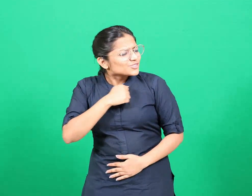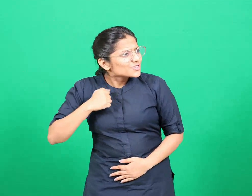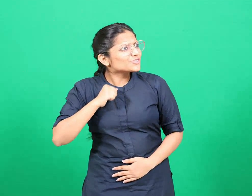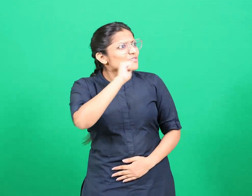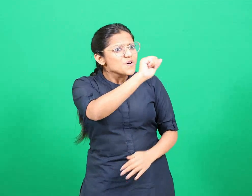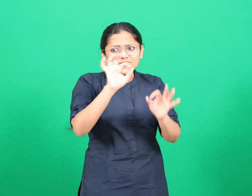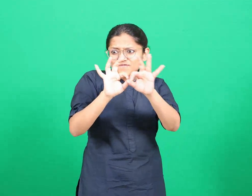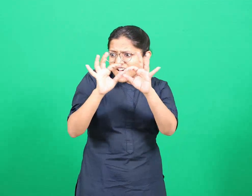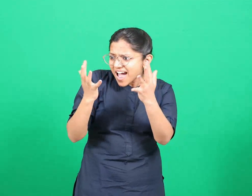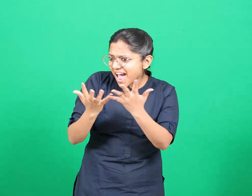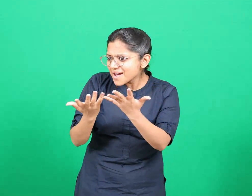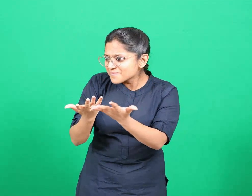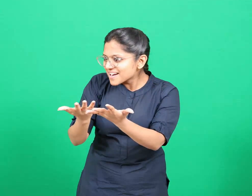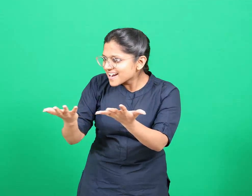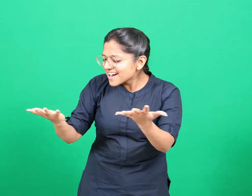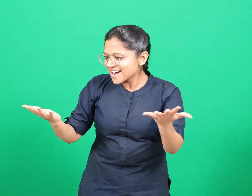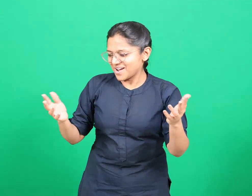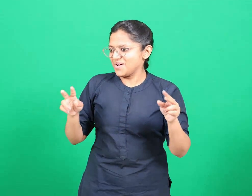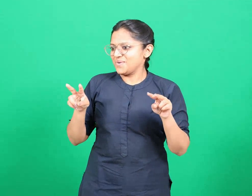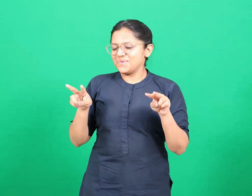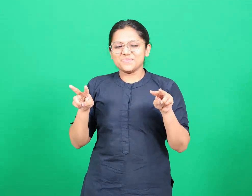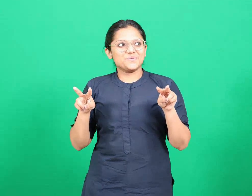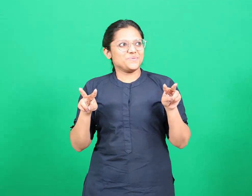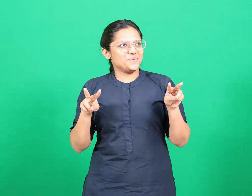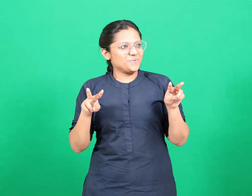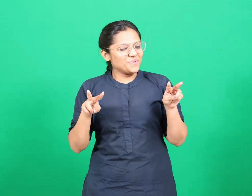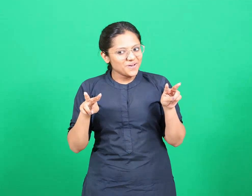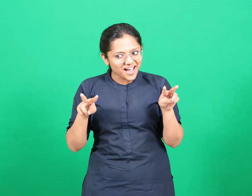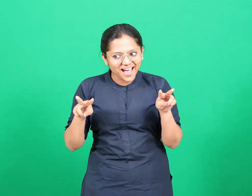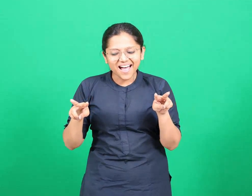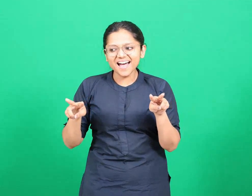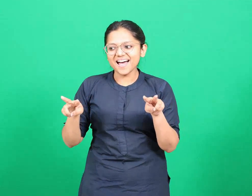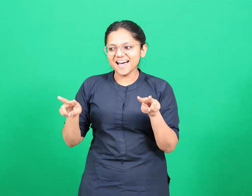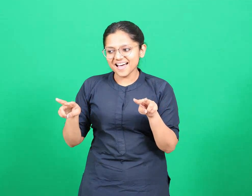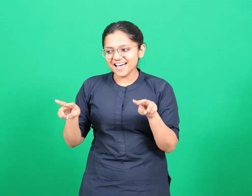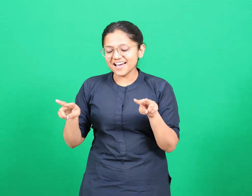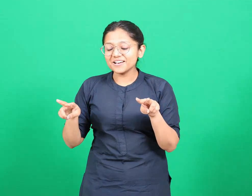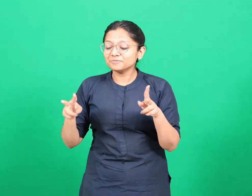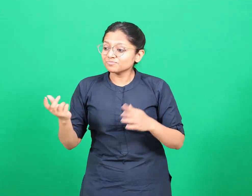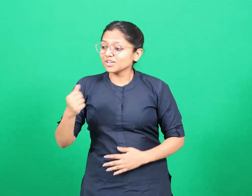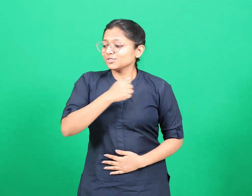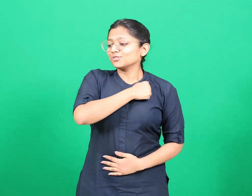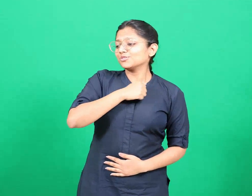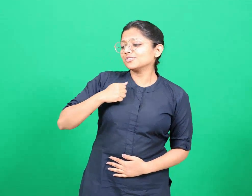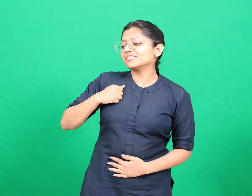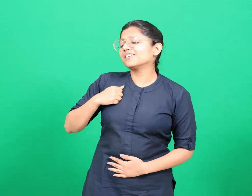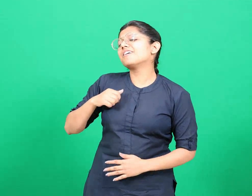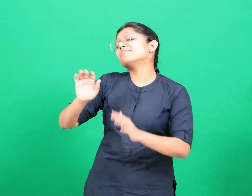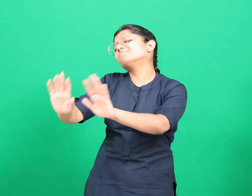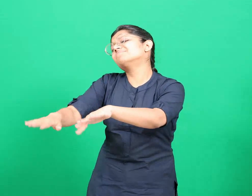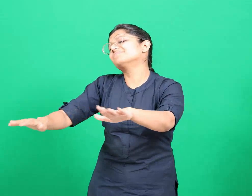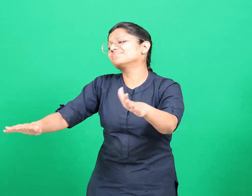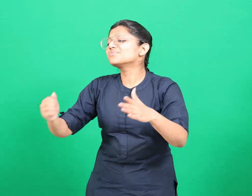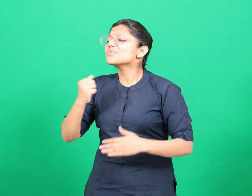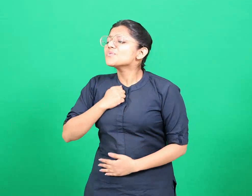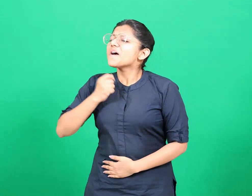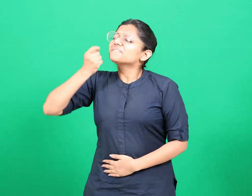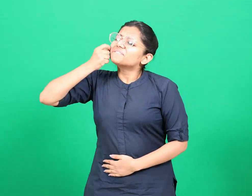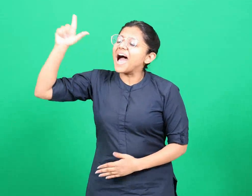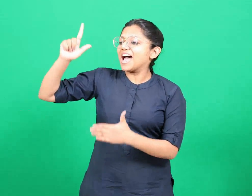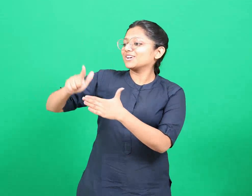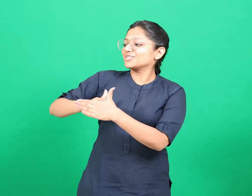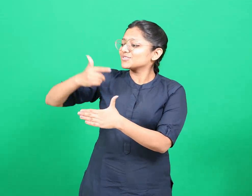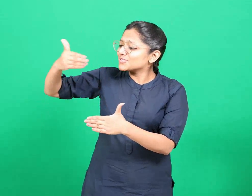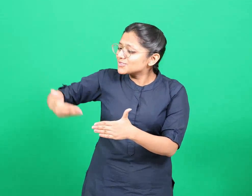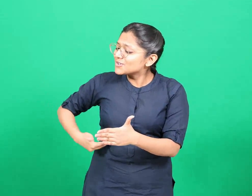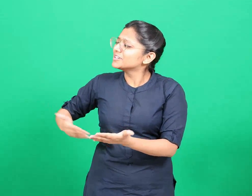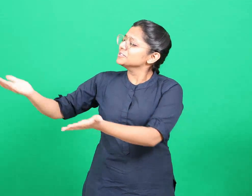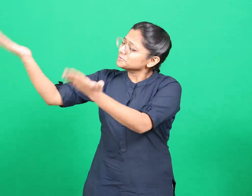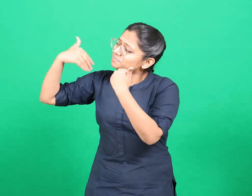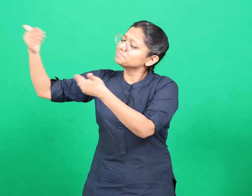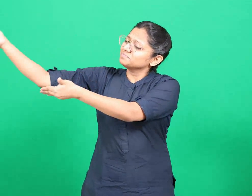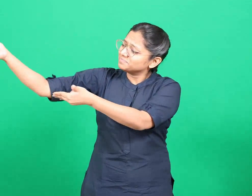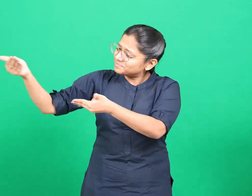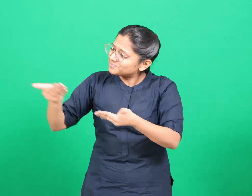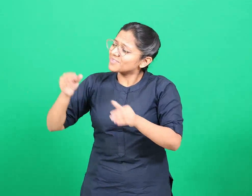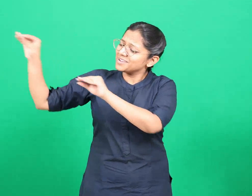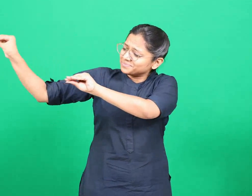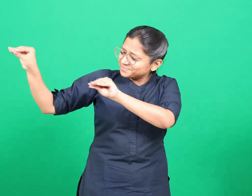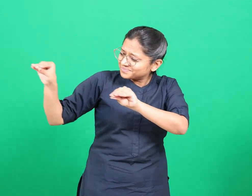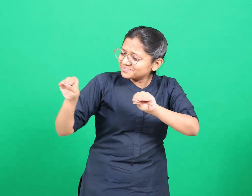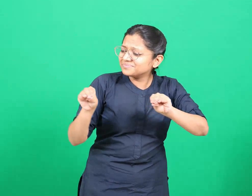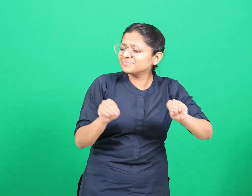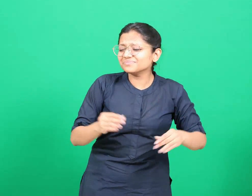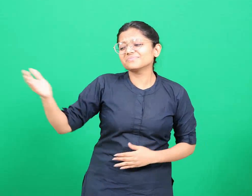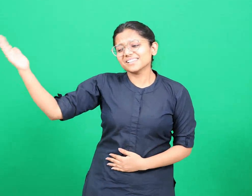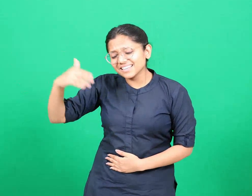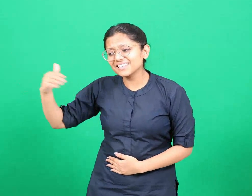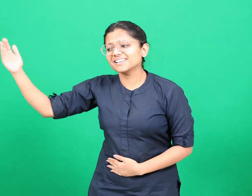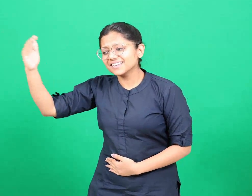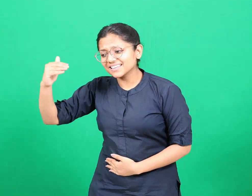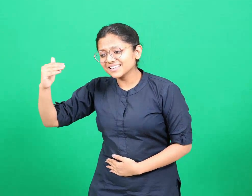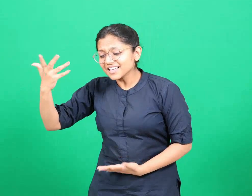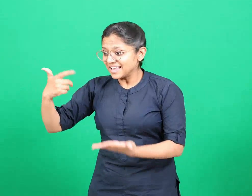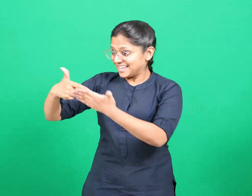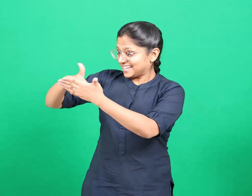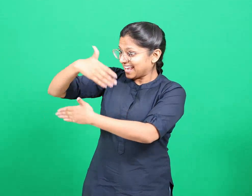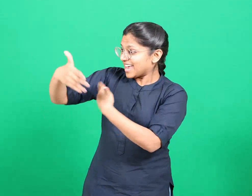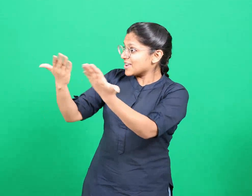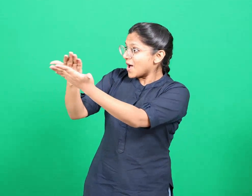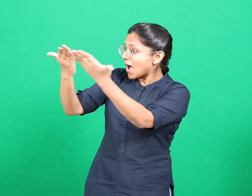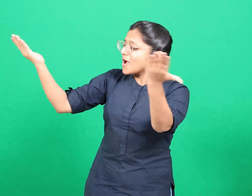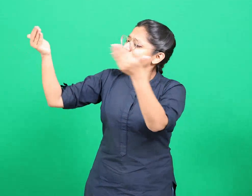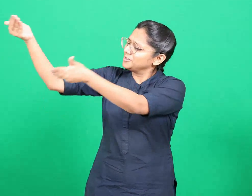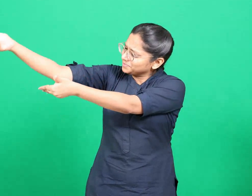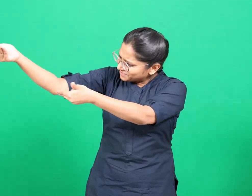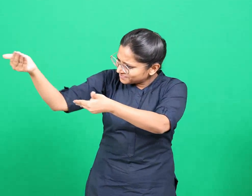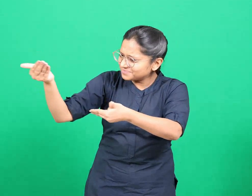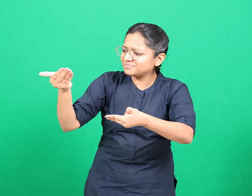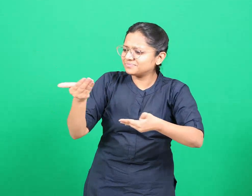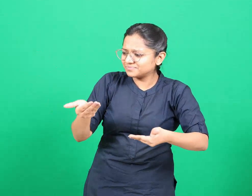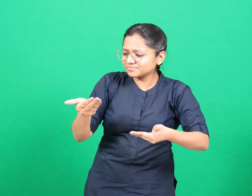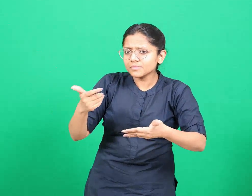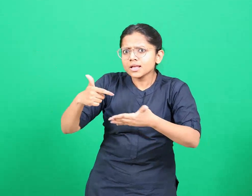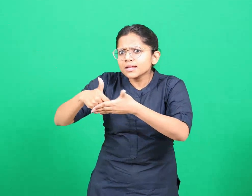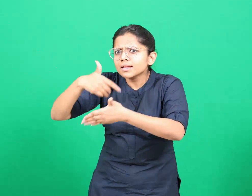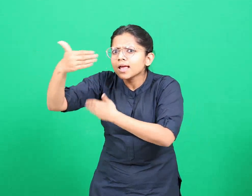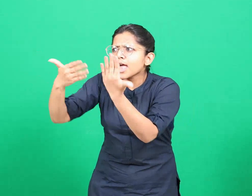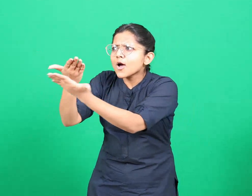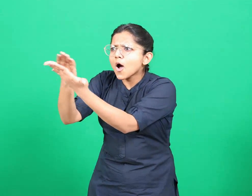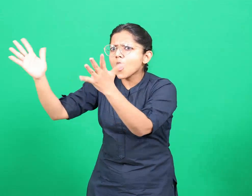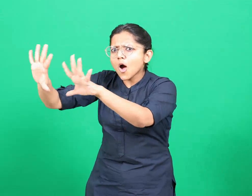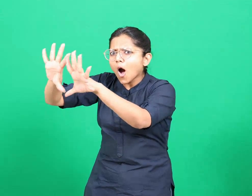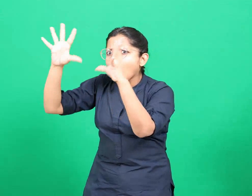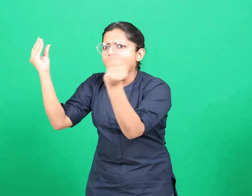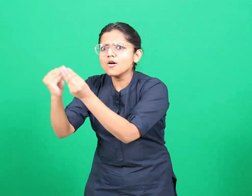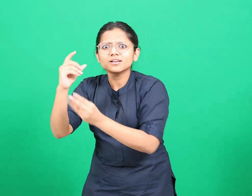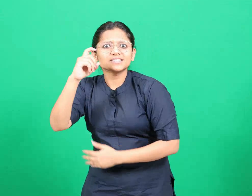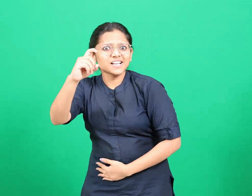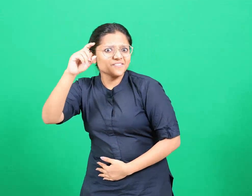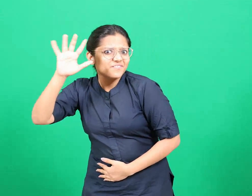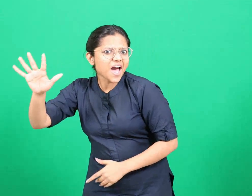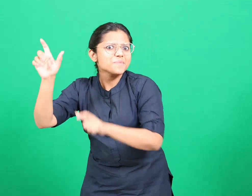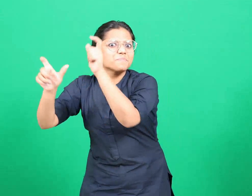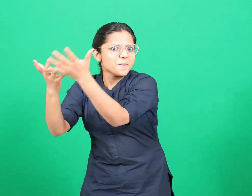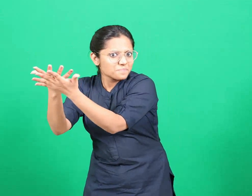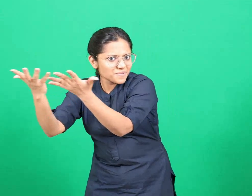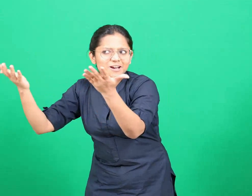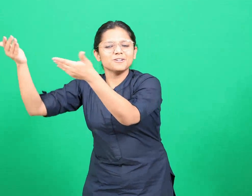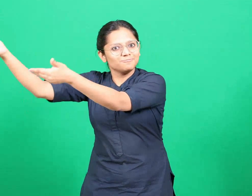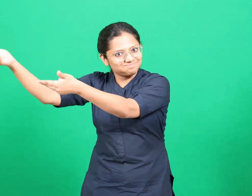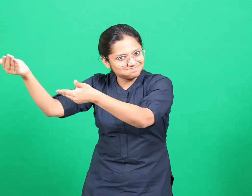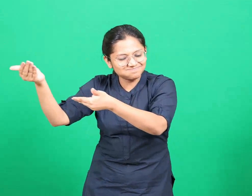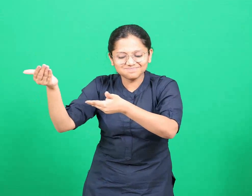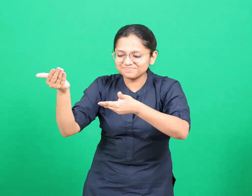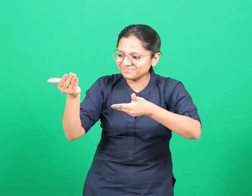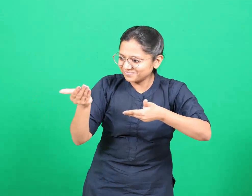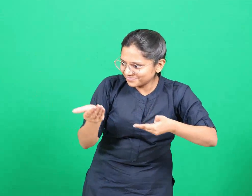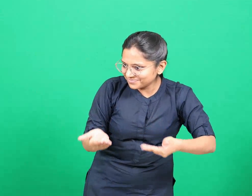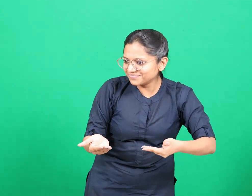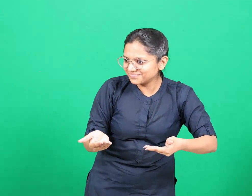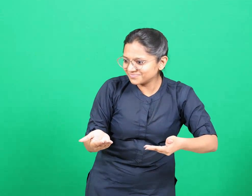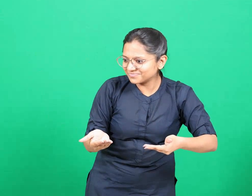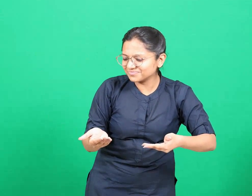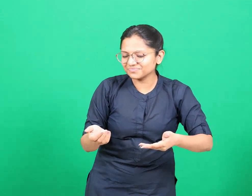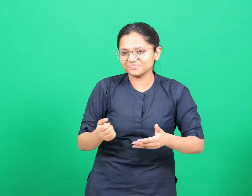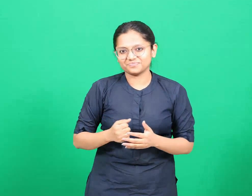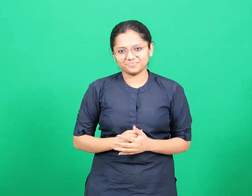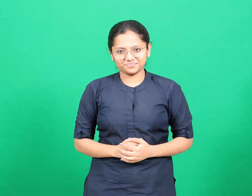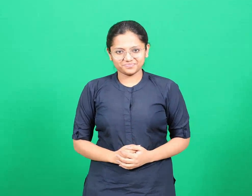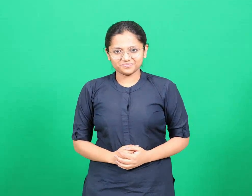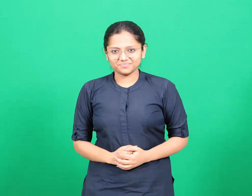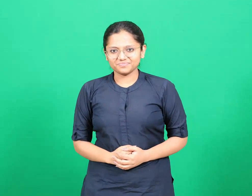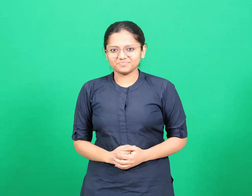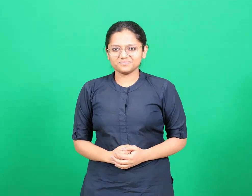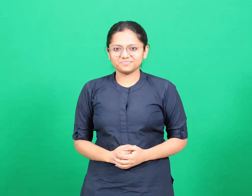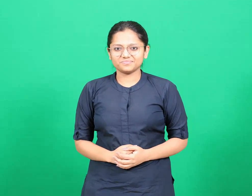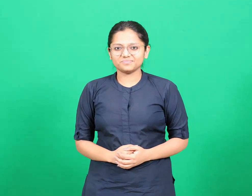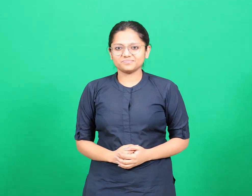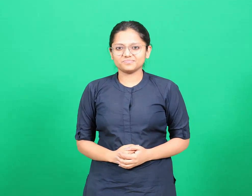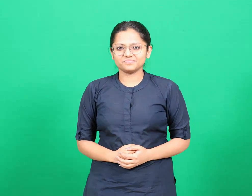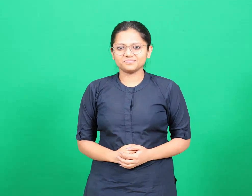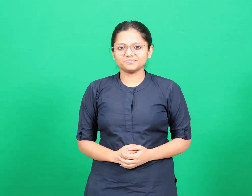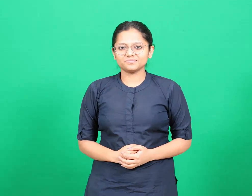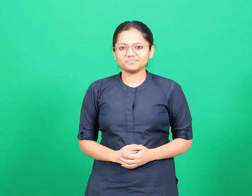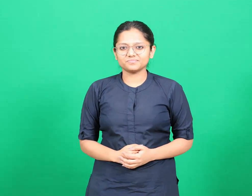Then Joseph sent for his father Jacob and all his relatives, seventy-five in all.